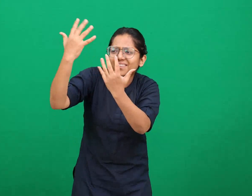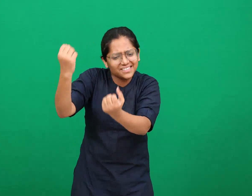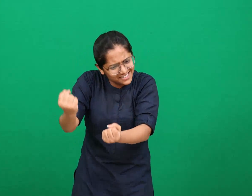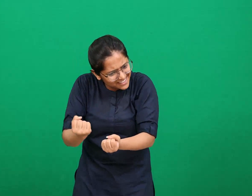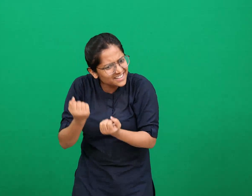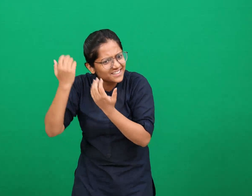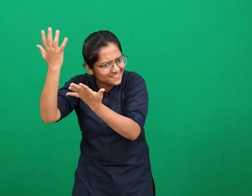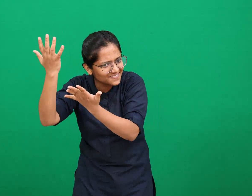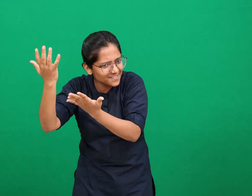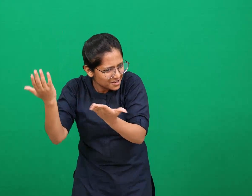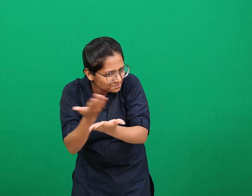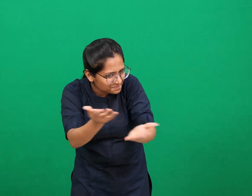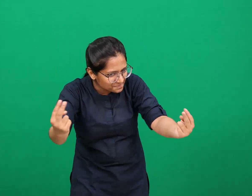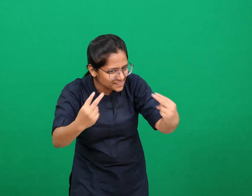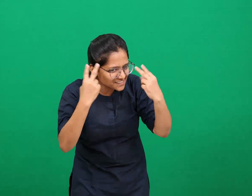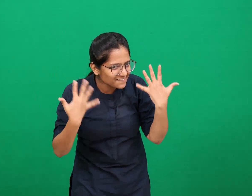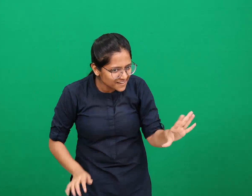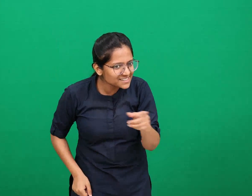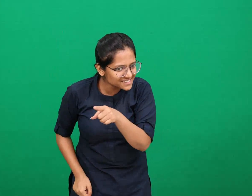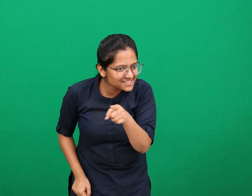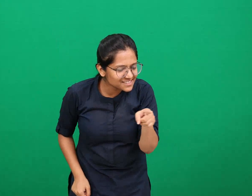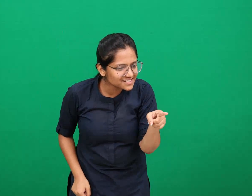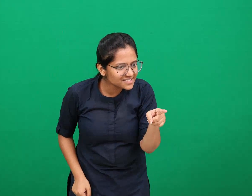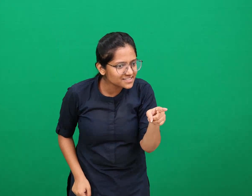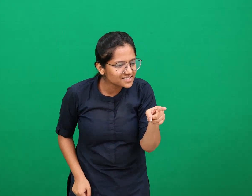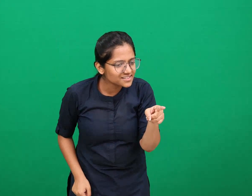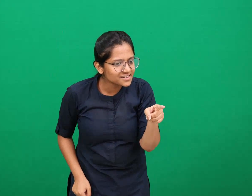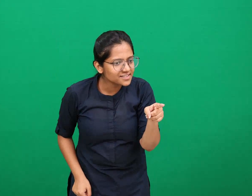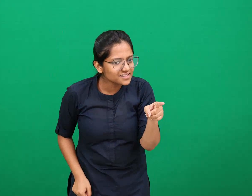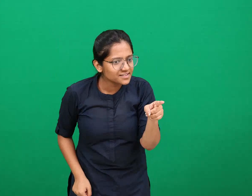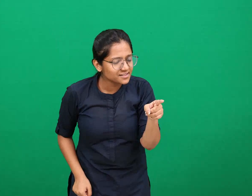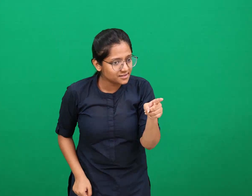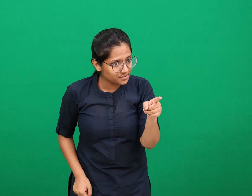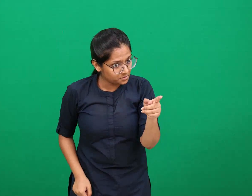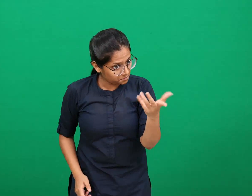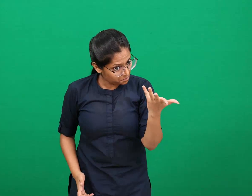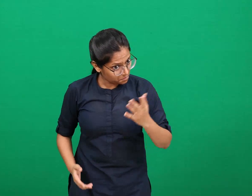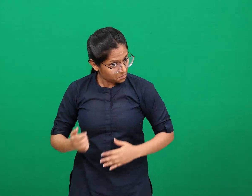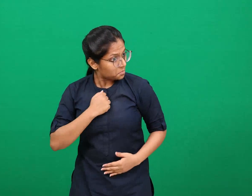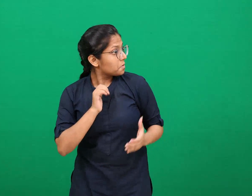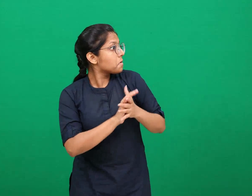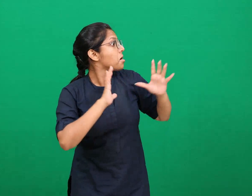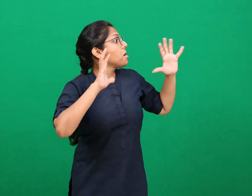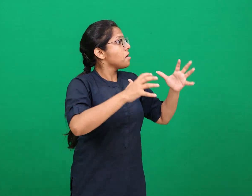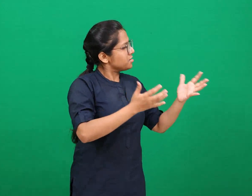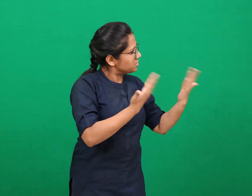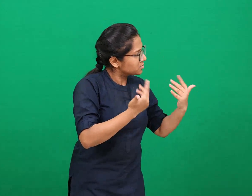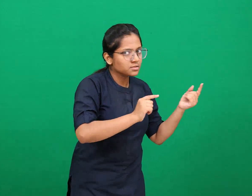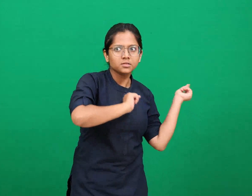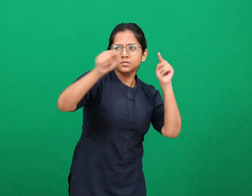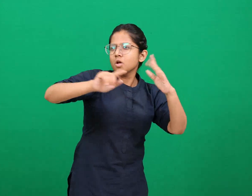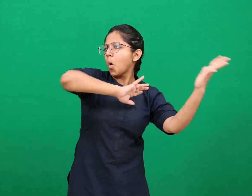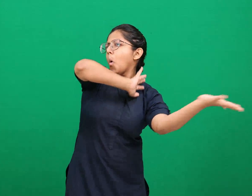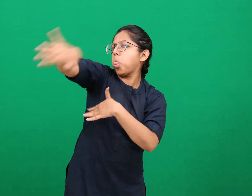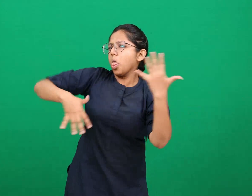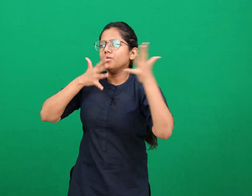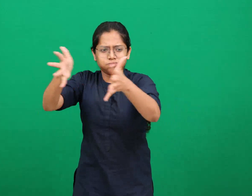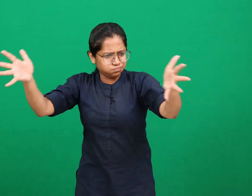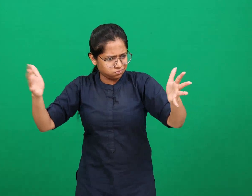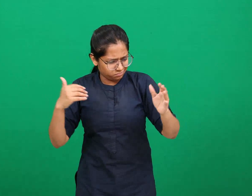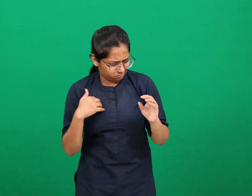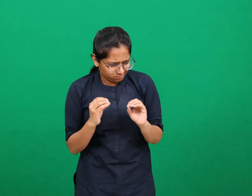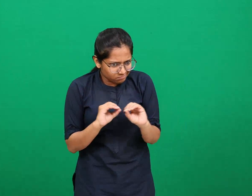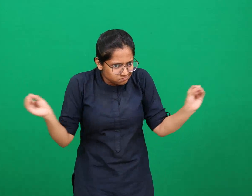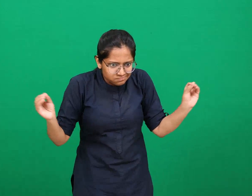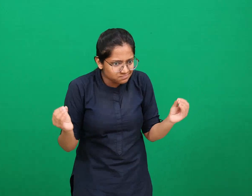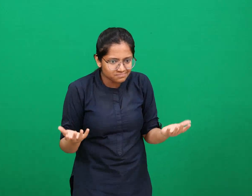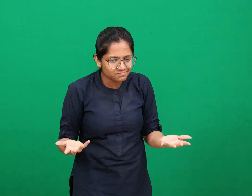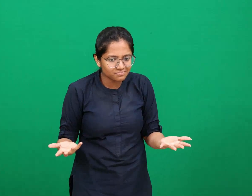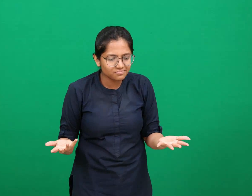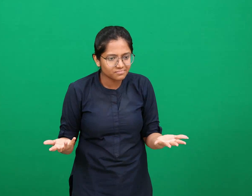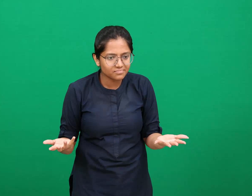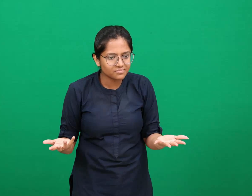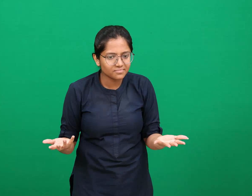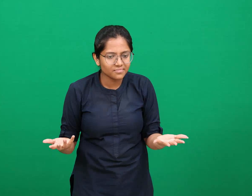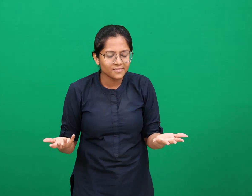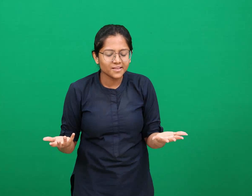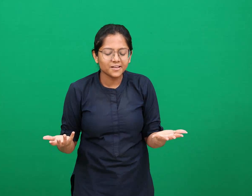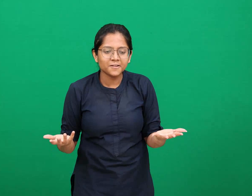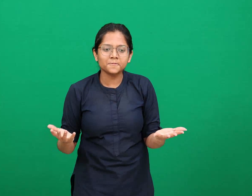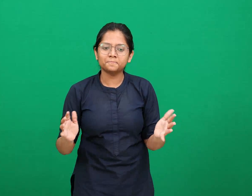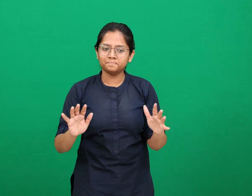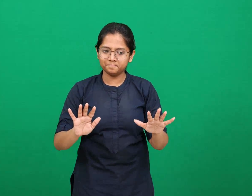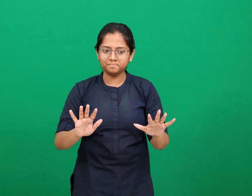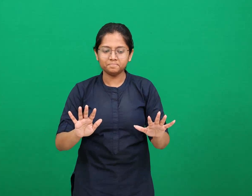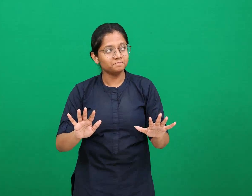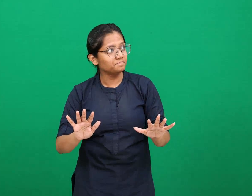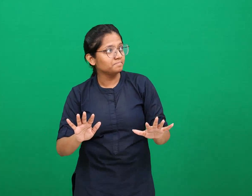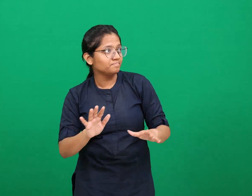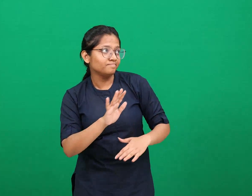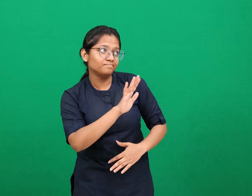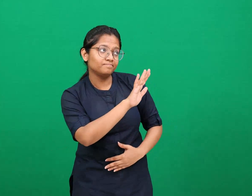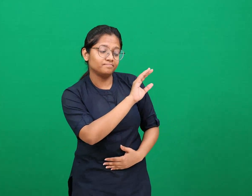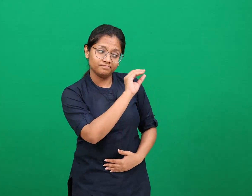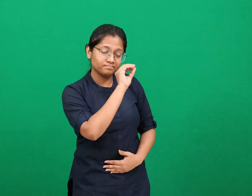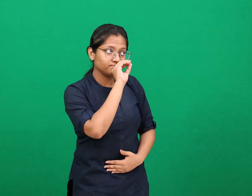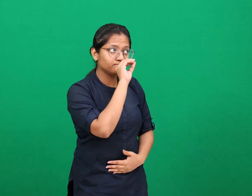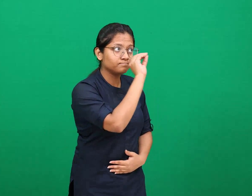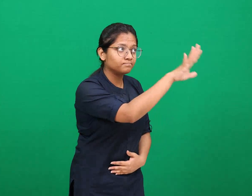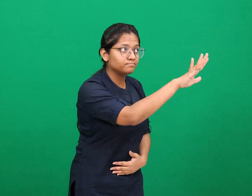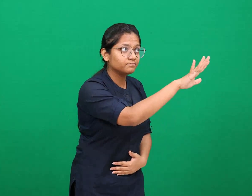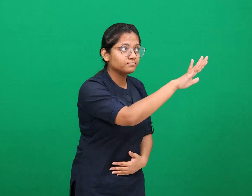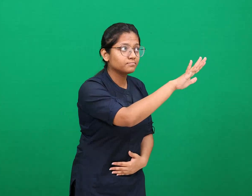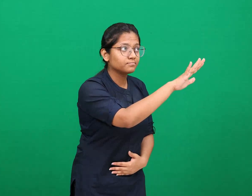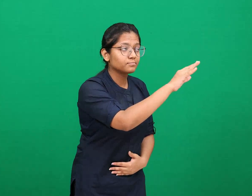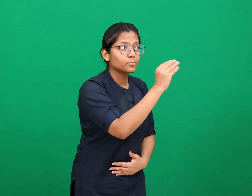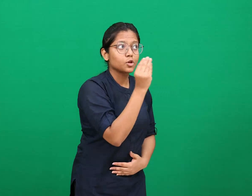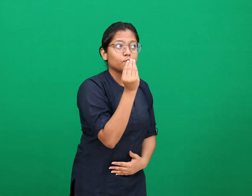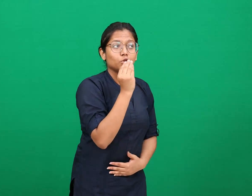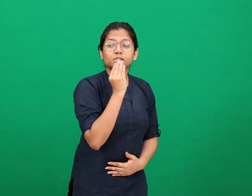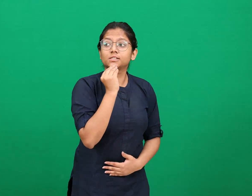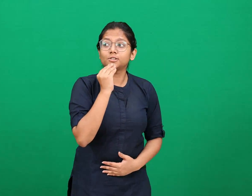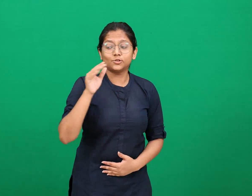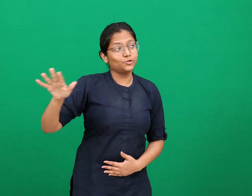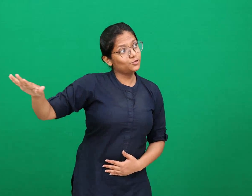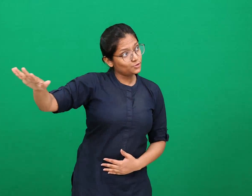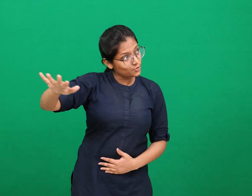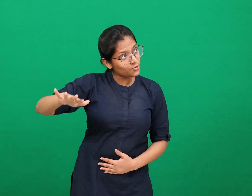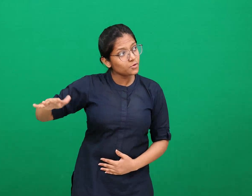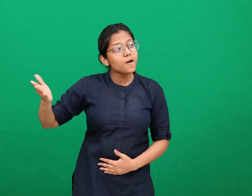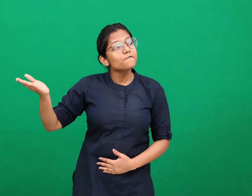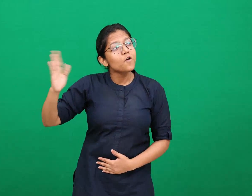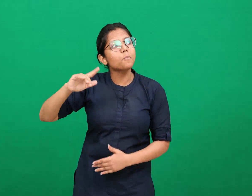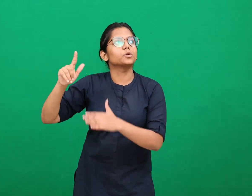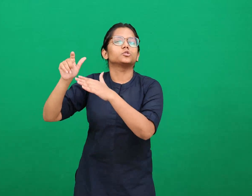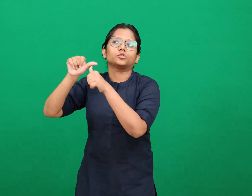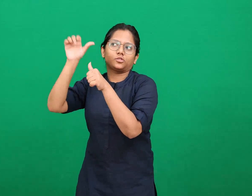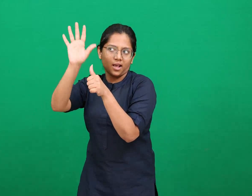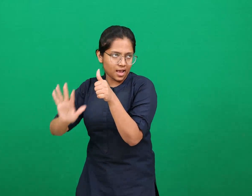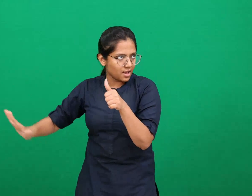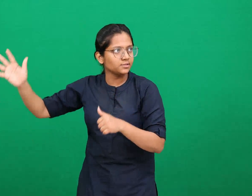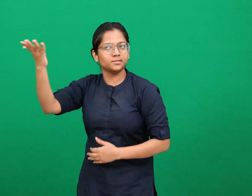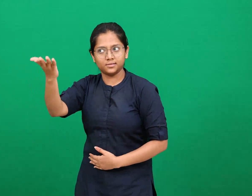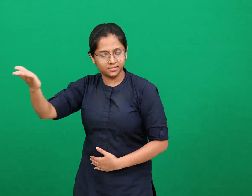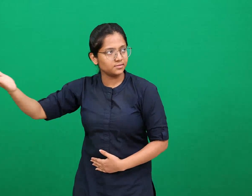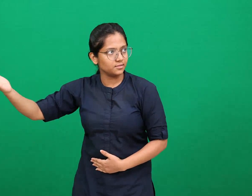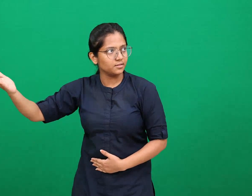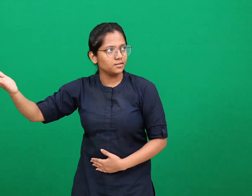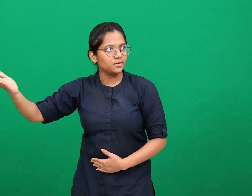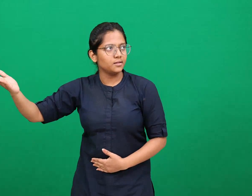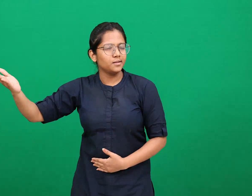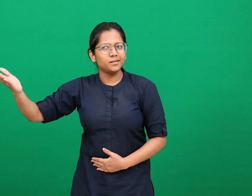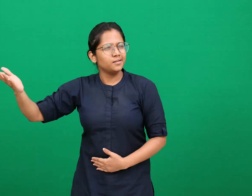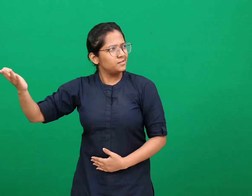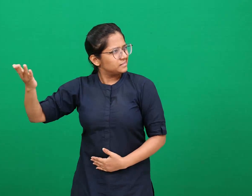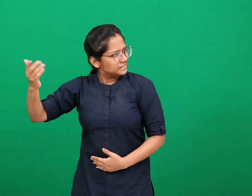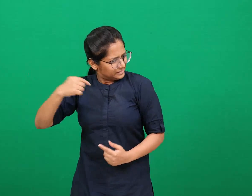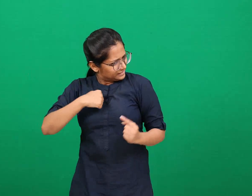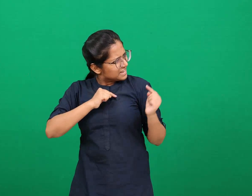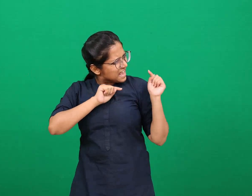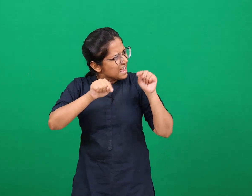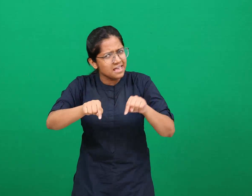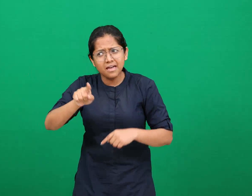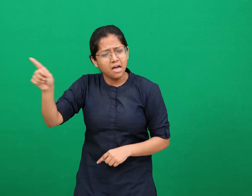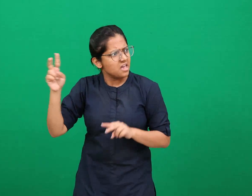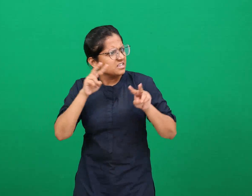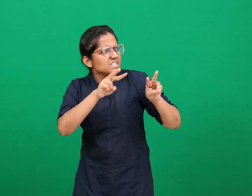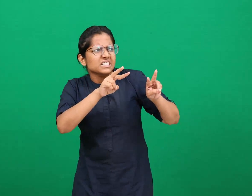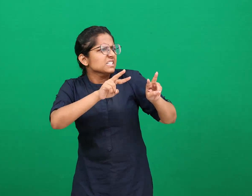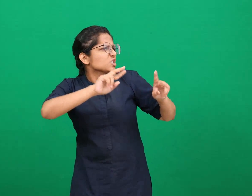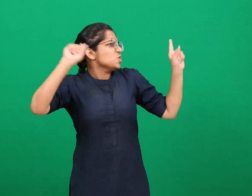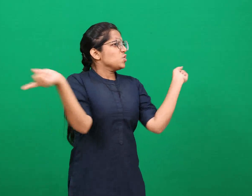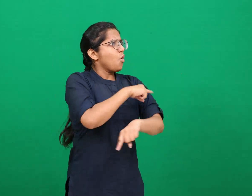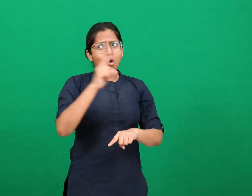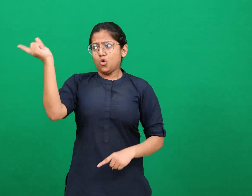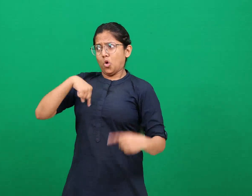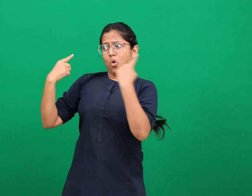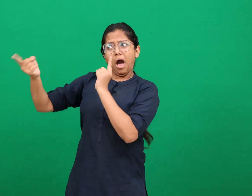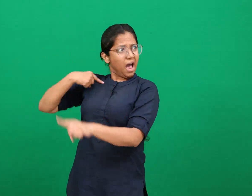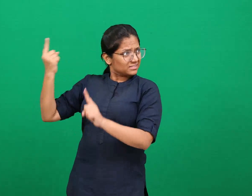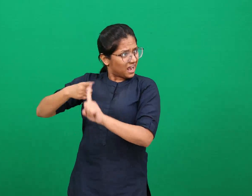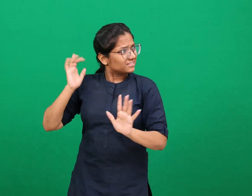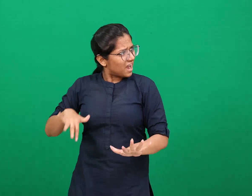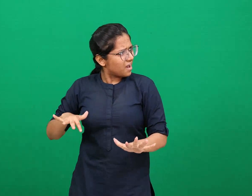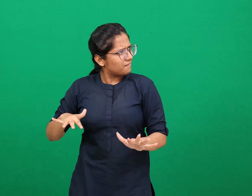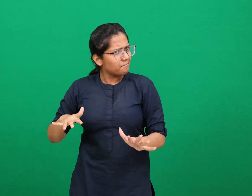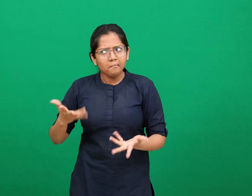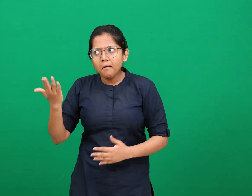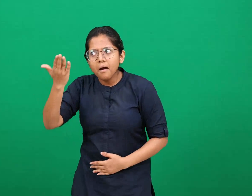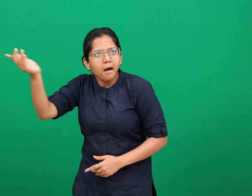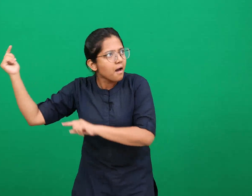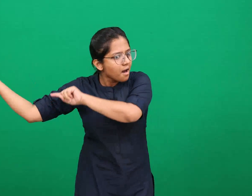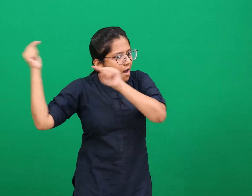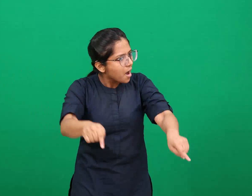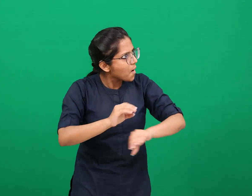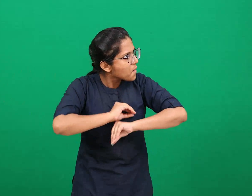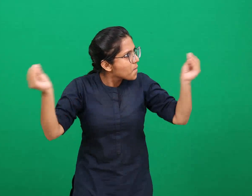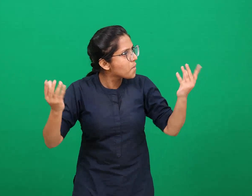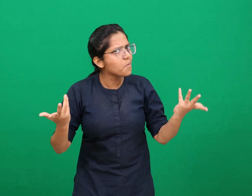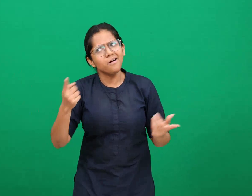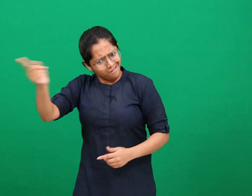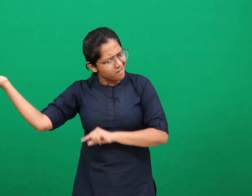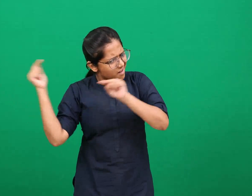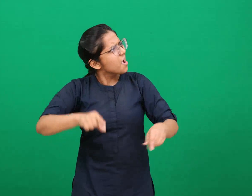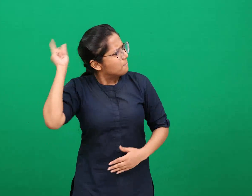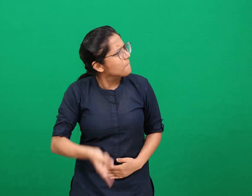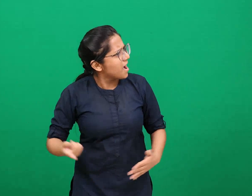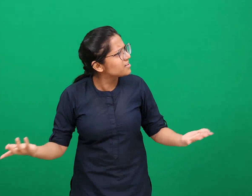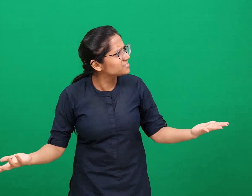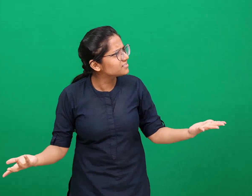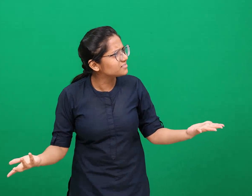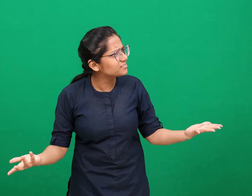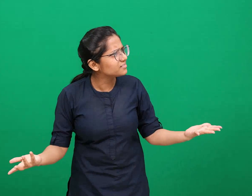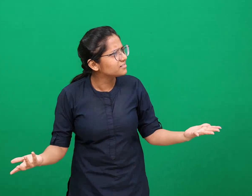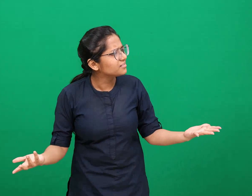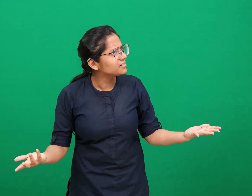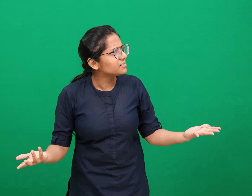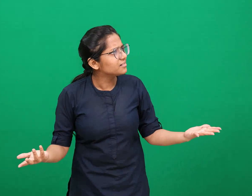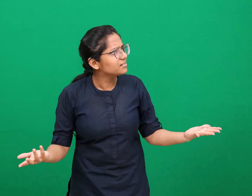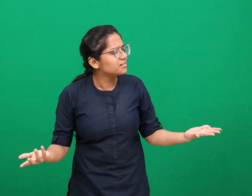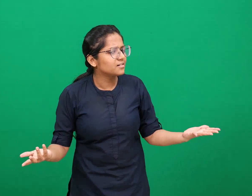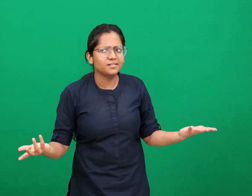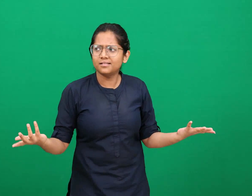But there are some Jews from the province of Asia who ought to appear before you and bring charges, if they have anything against me.